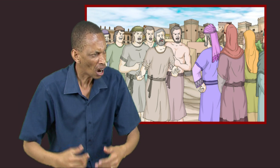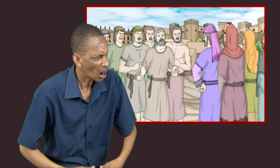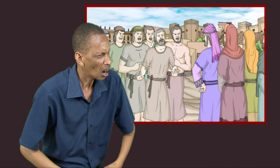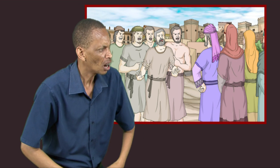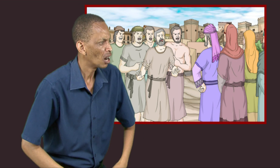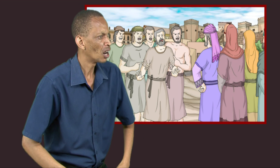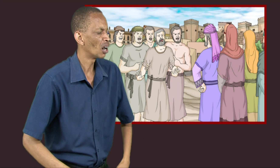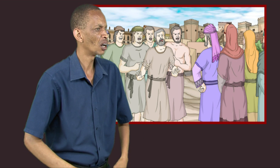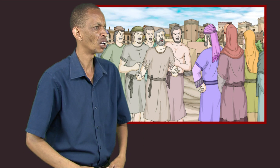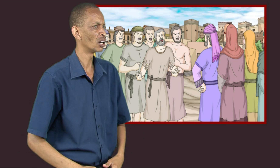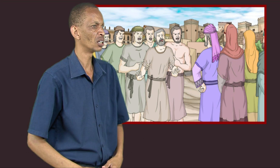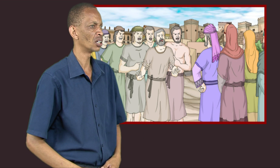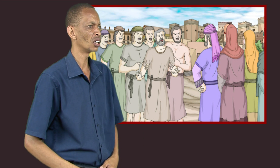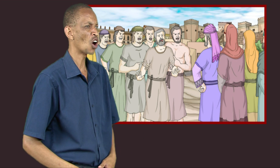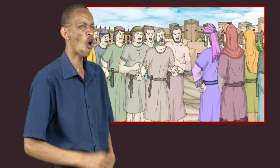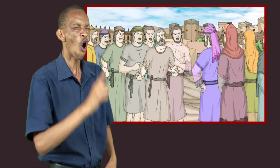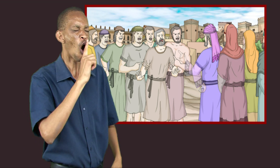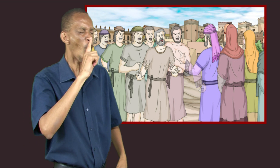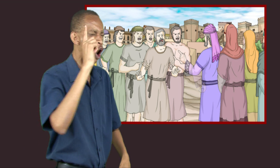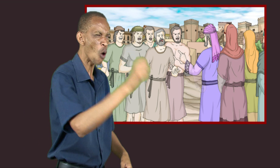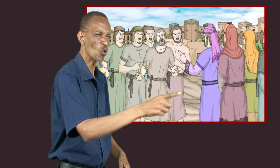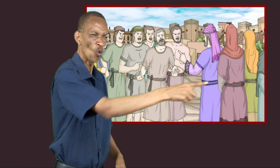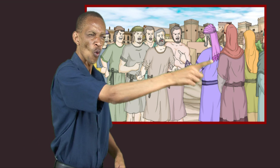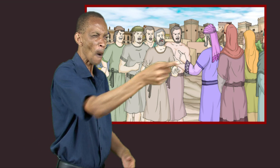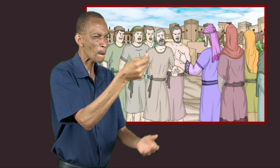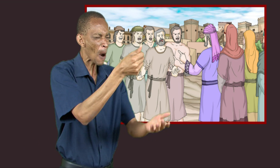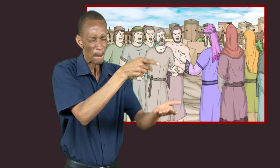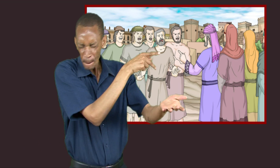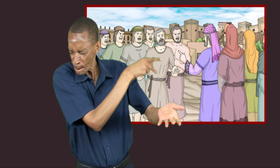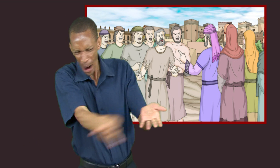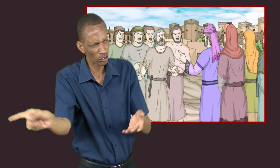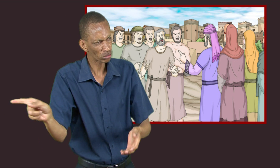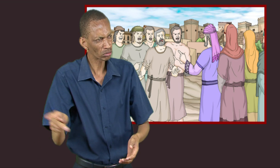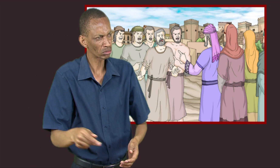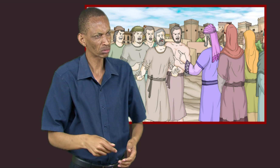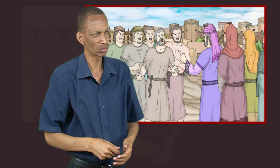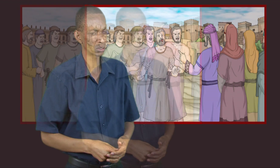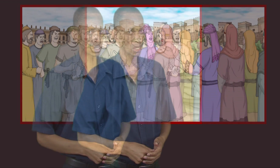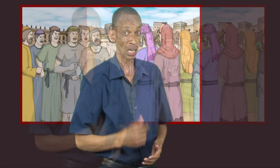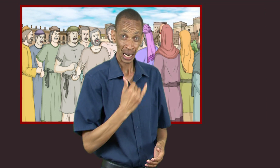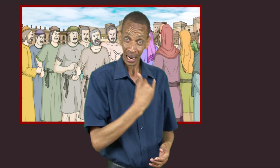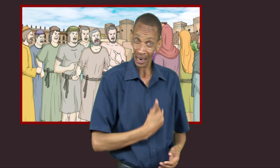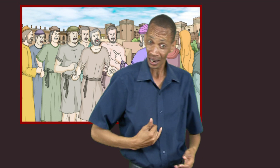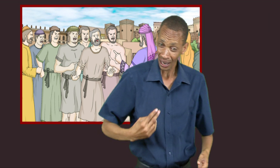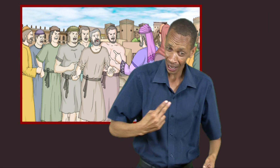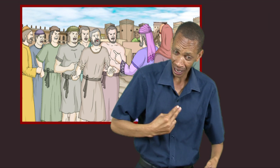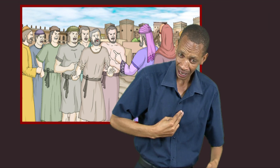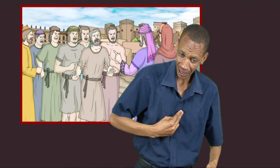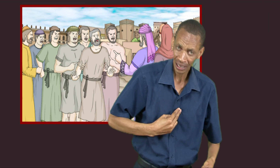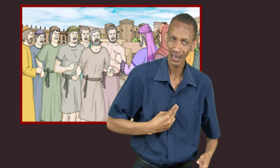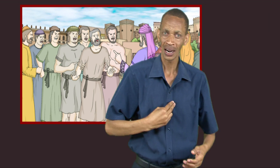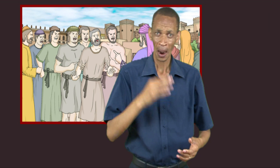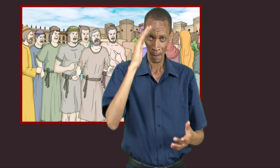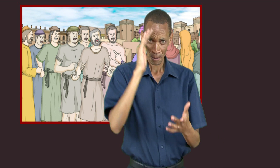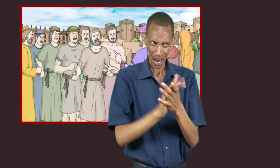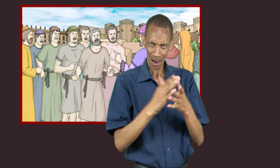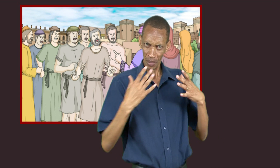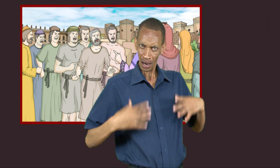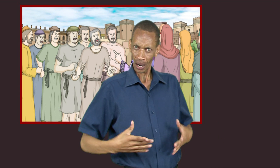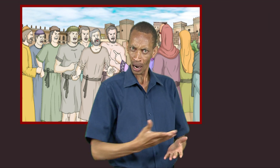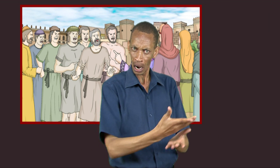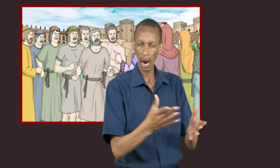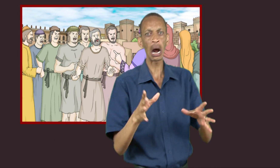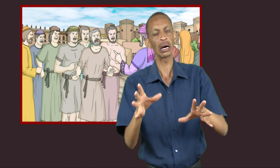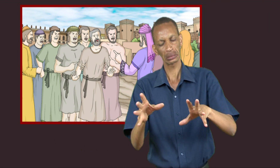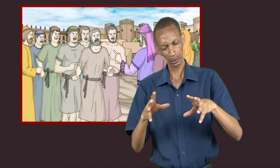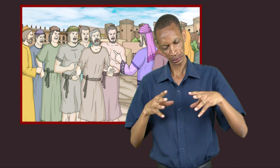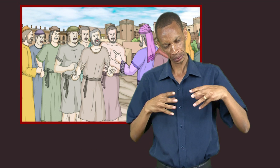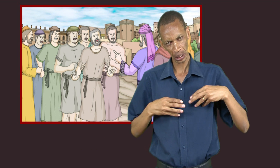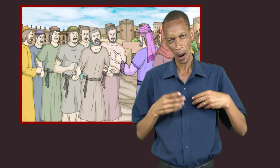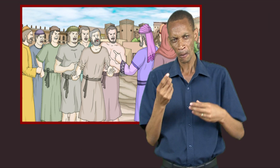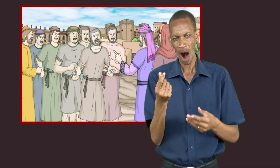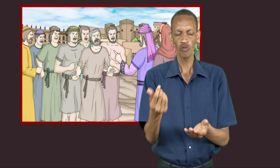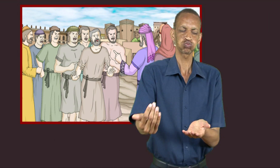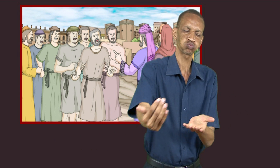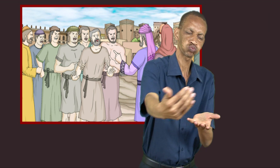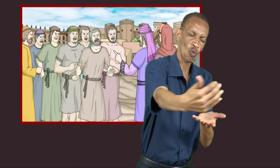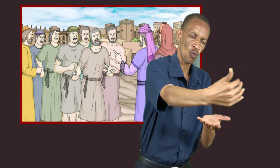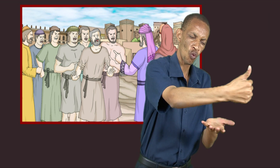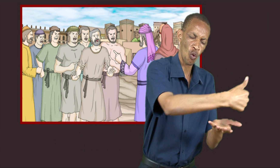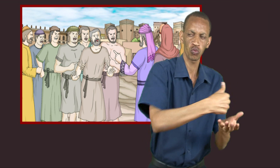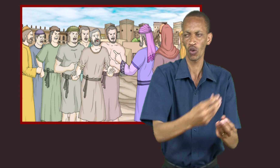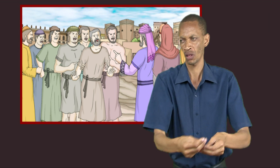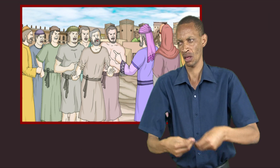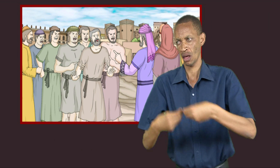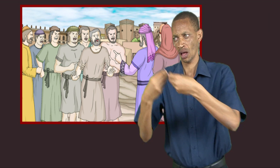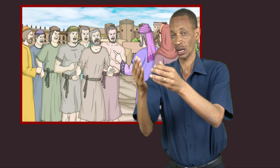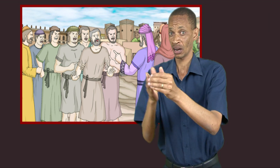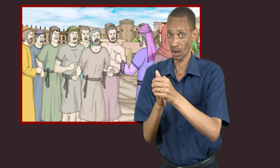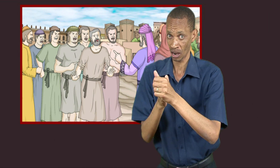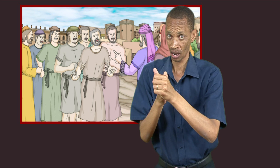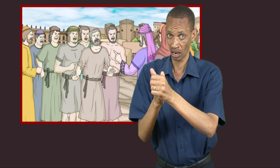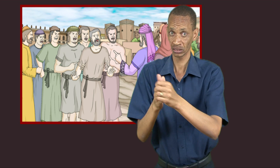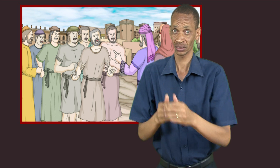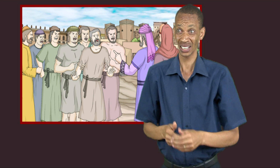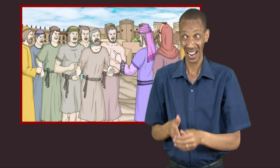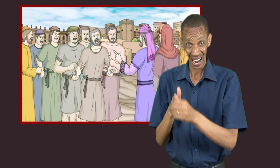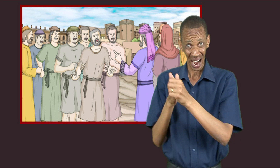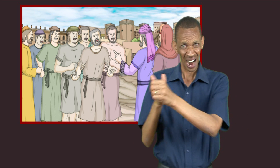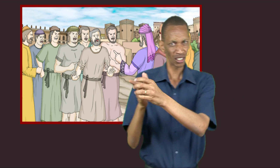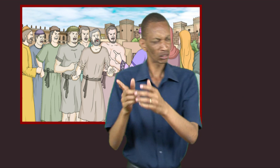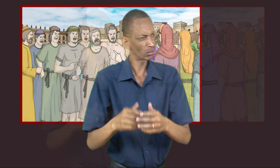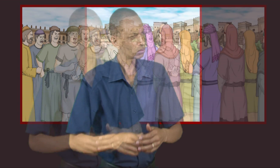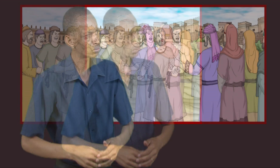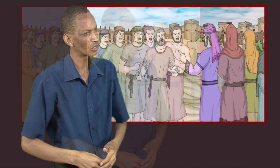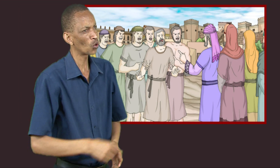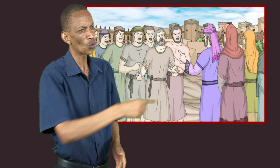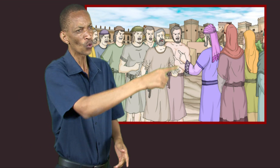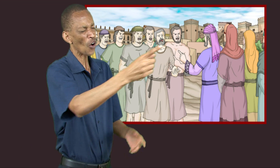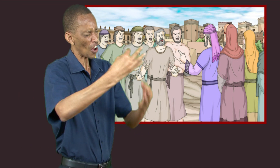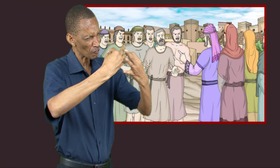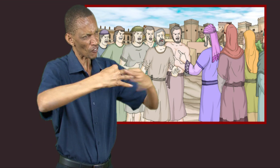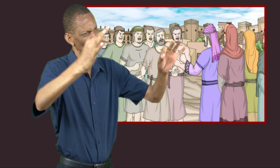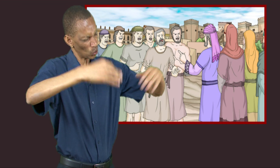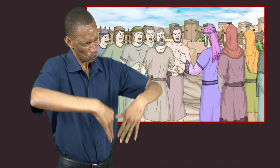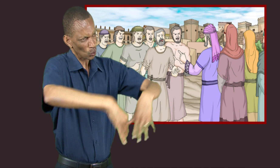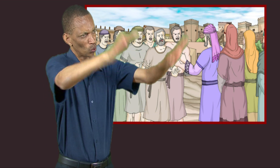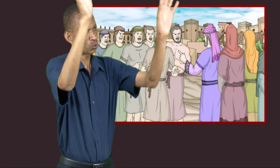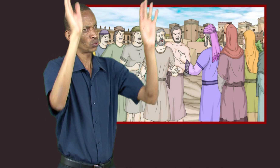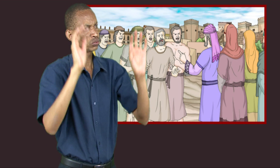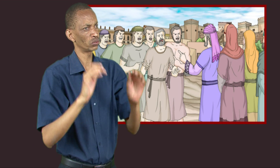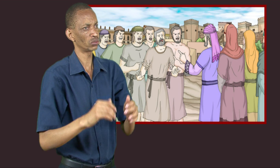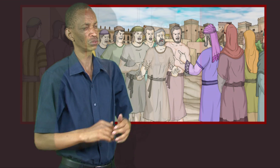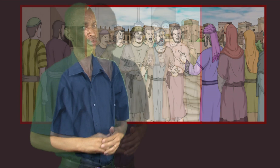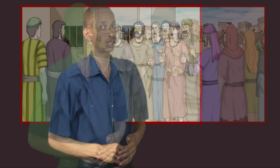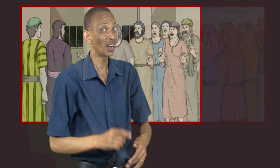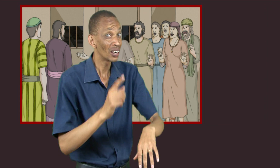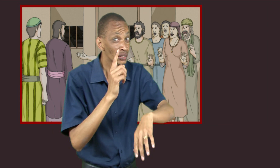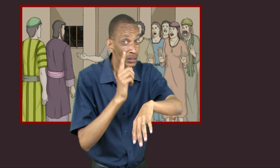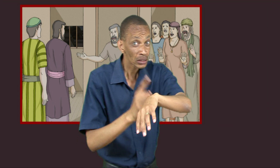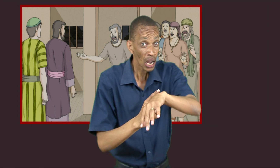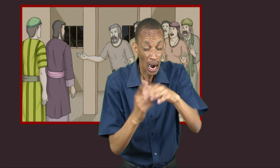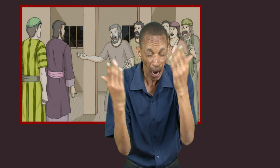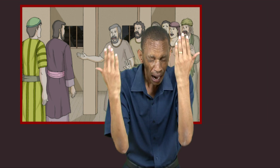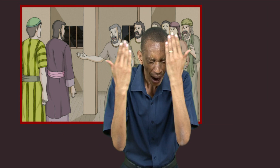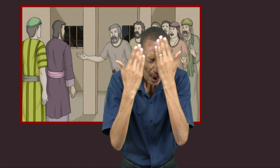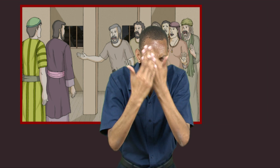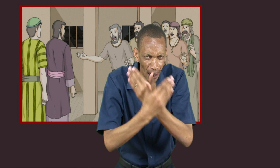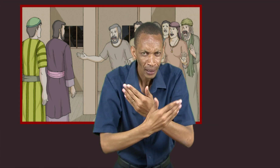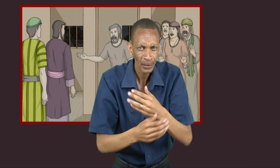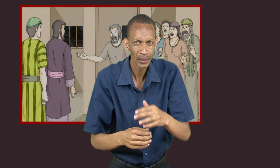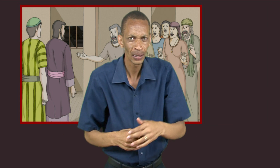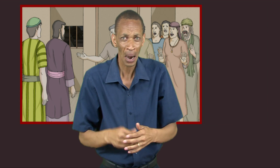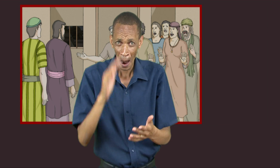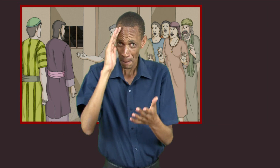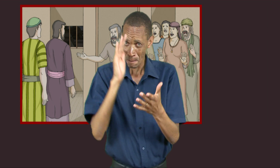On hearing this, the crowd and city officials were greatly disturbed.